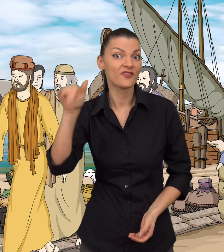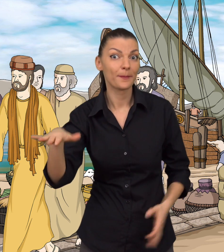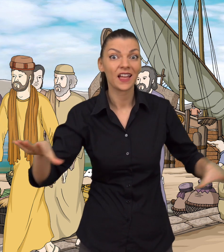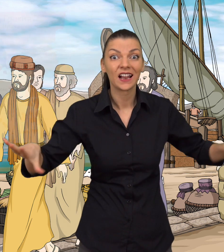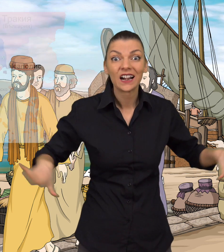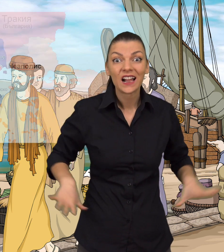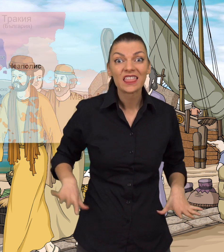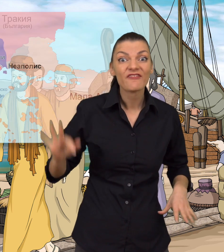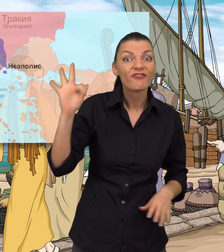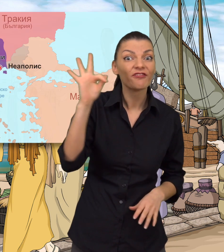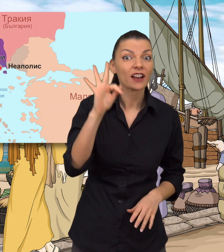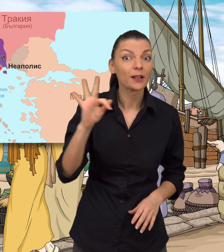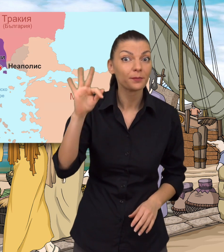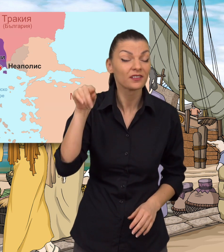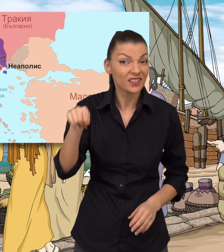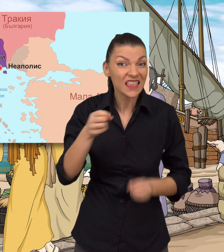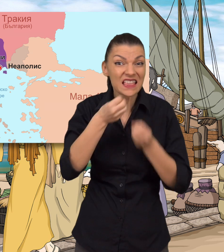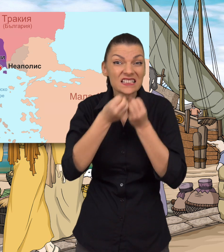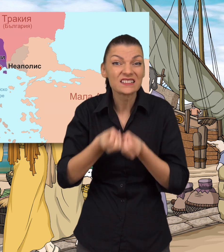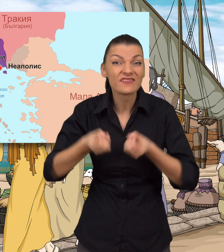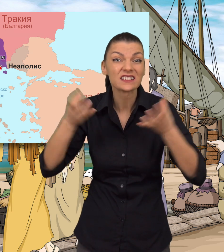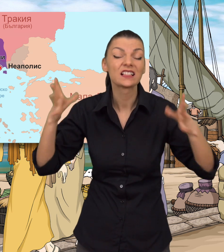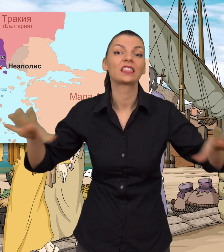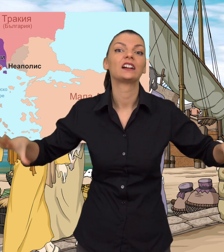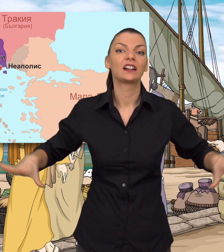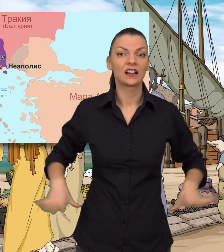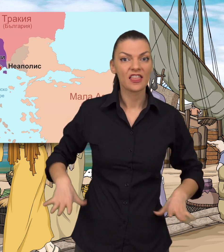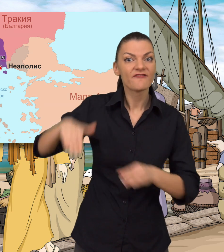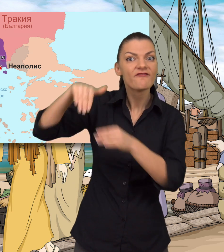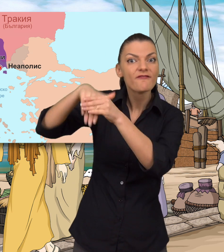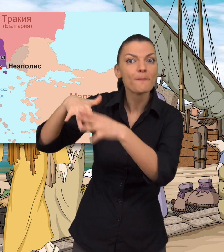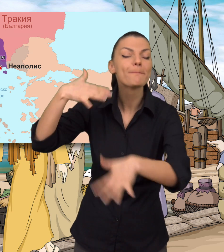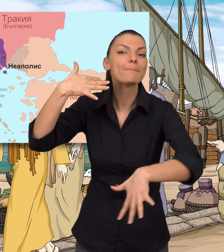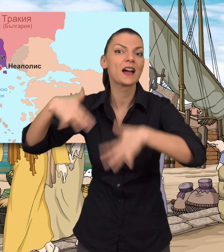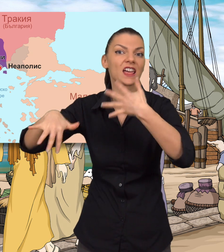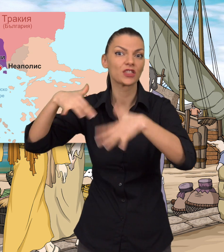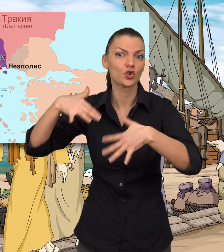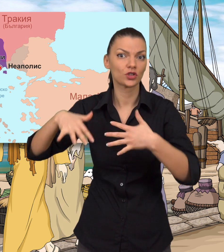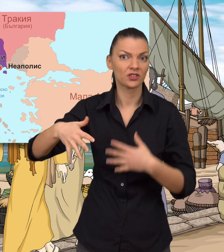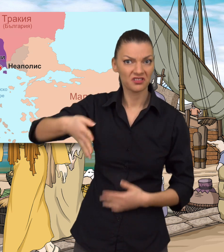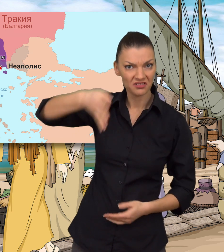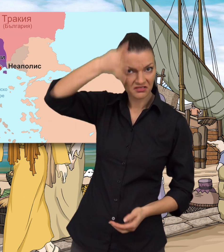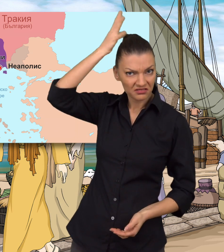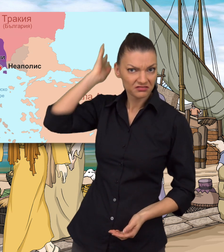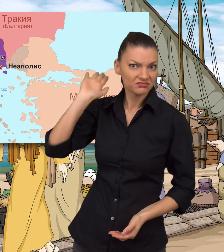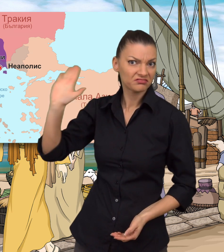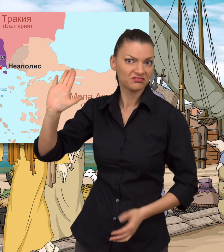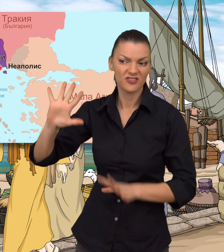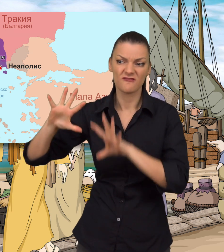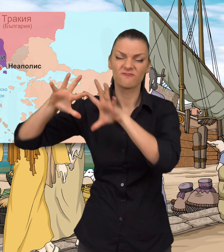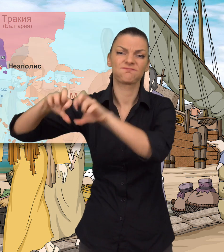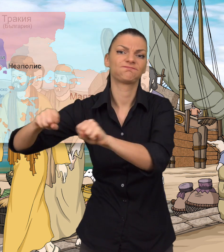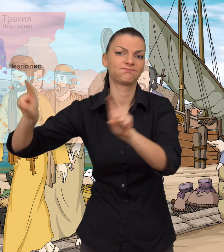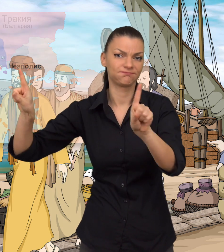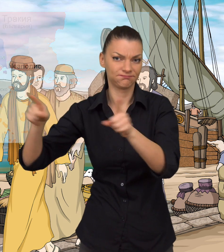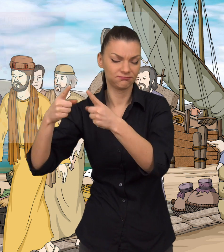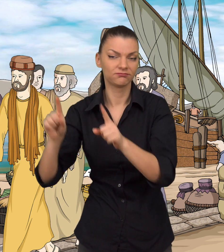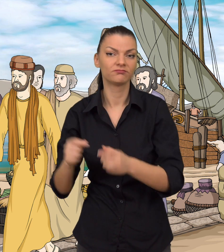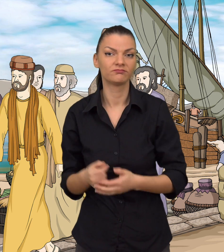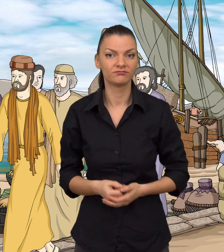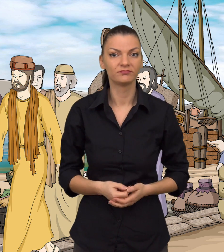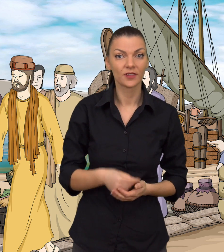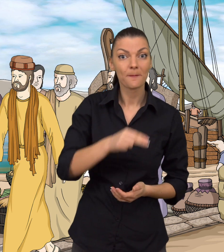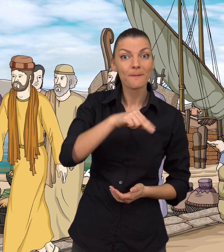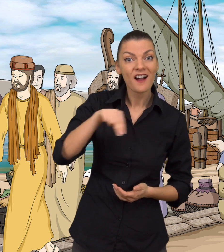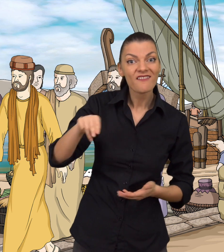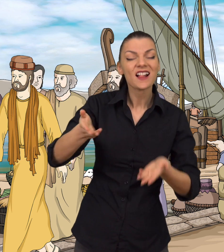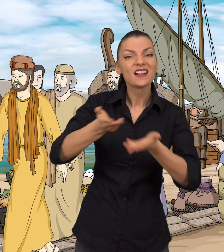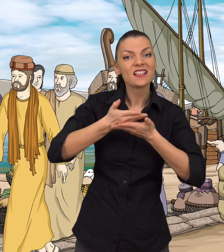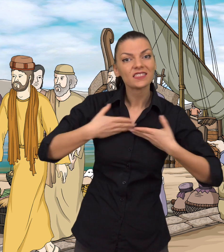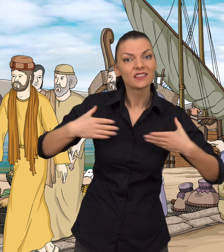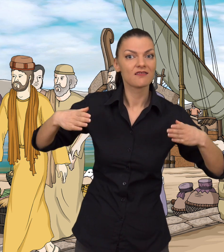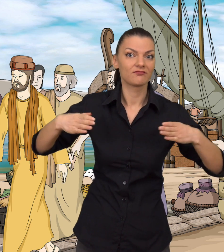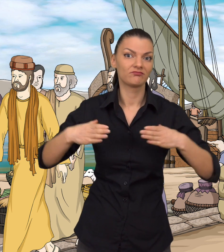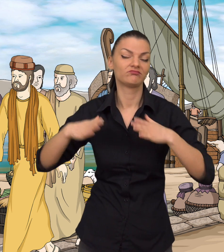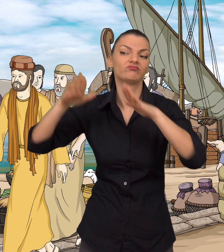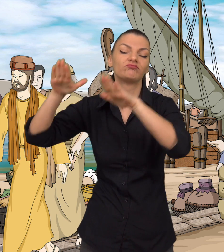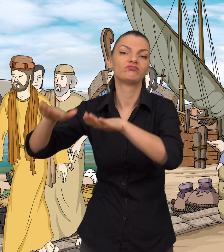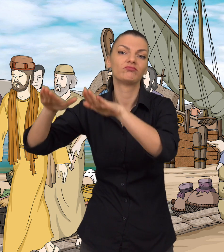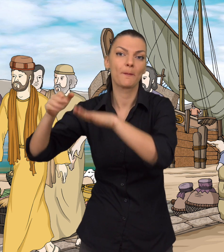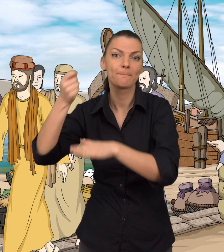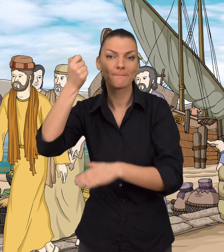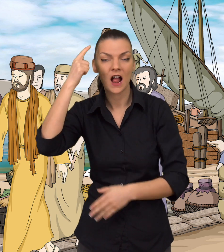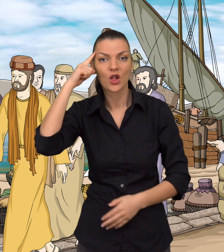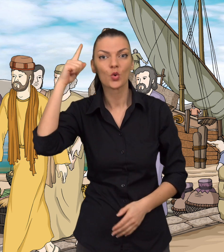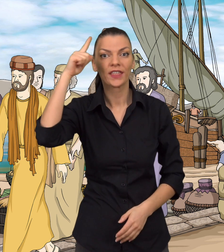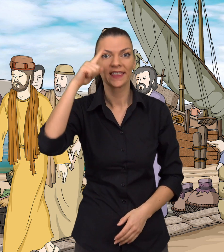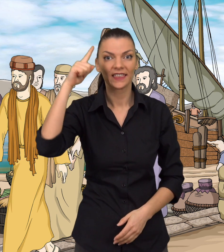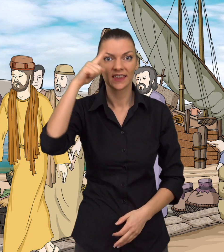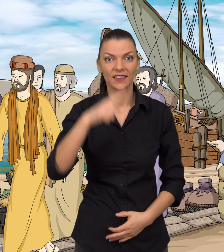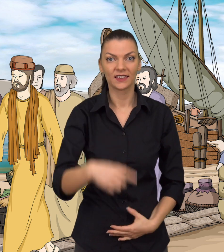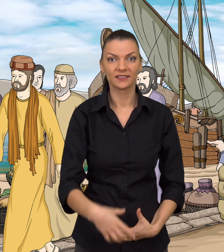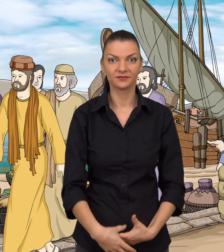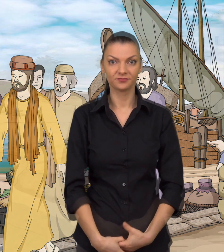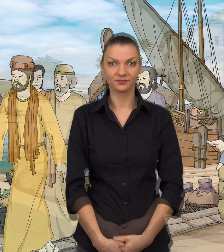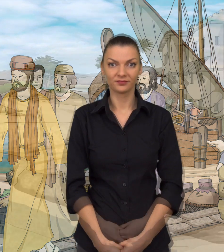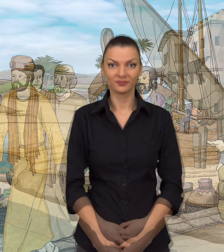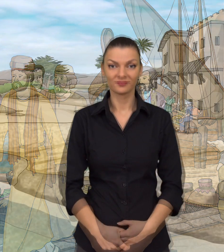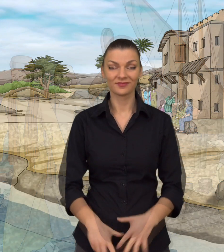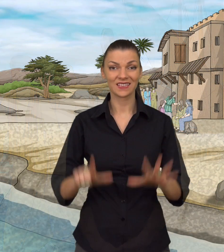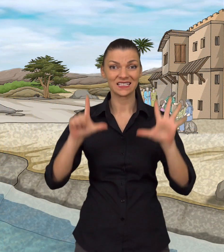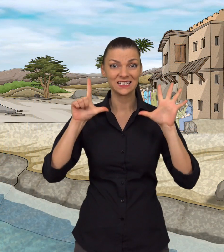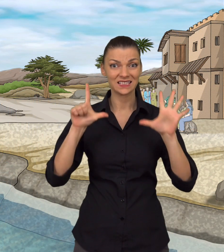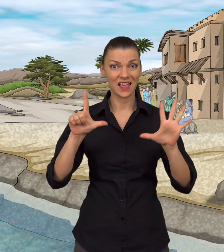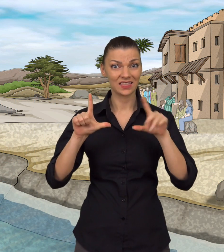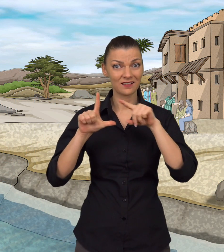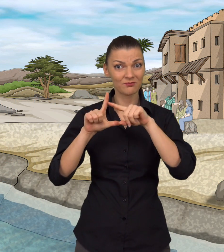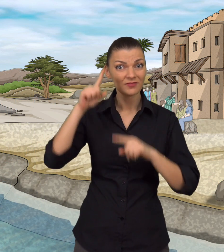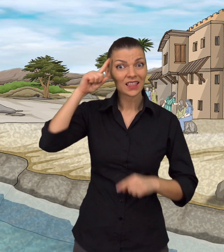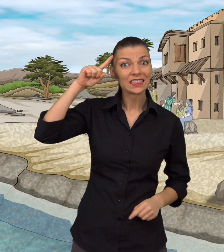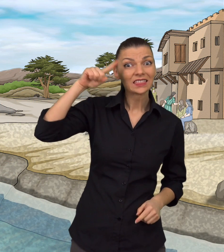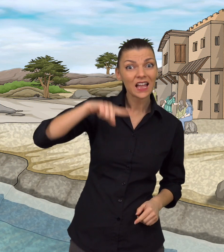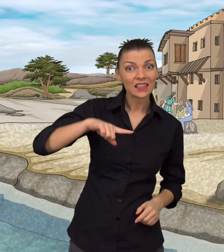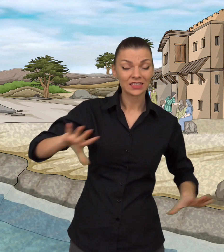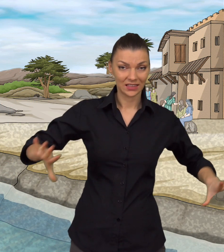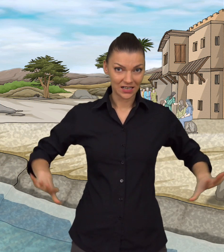From there we went to the Roman colony of Philippi, the leading city of that district of Macedonia. And we stayed there several days.